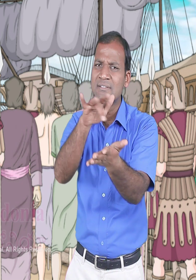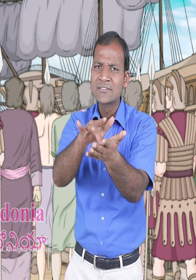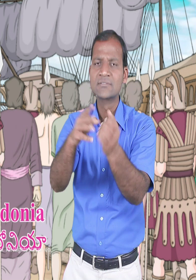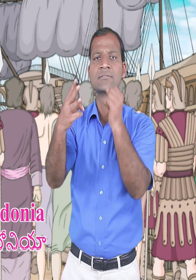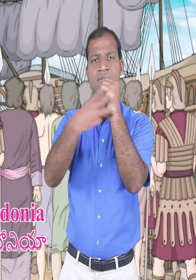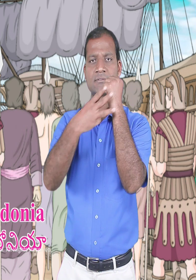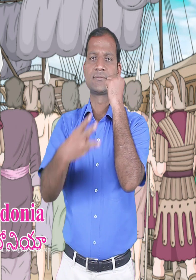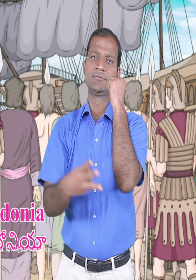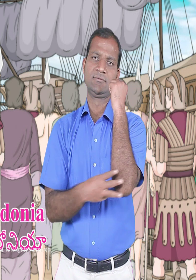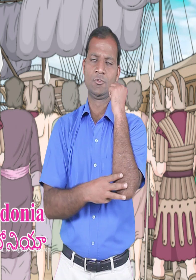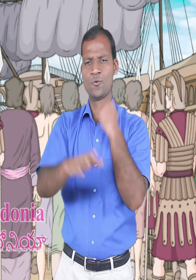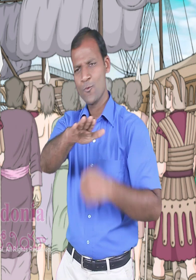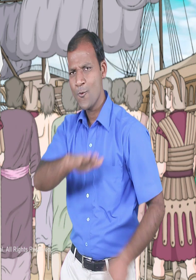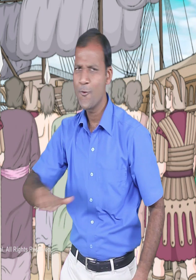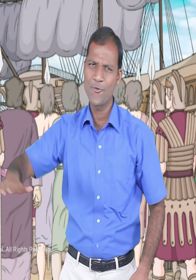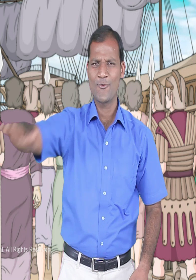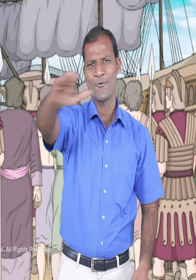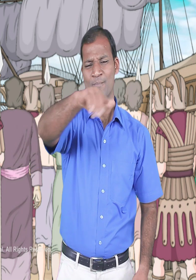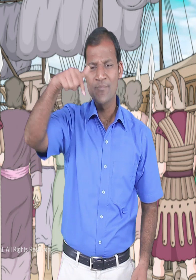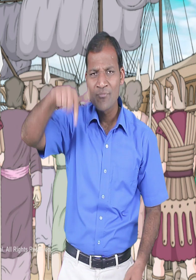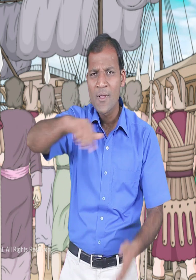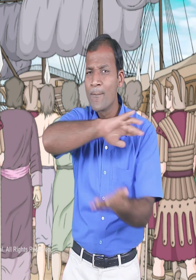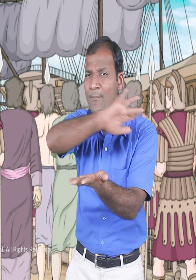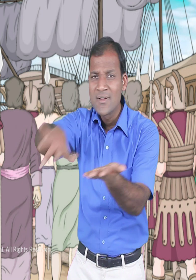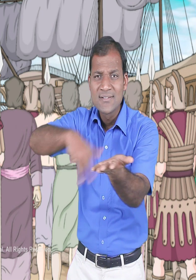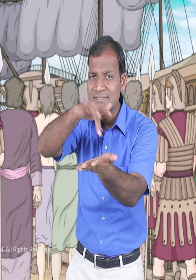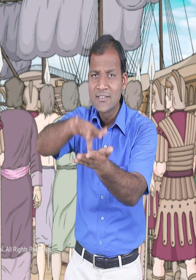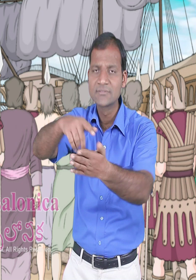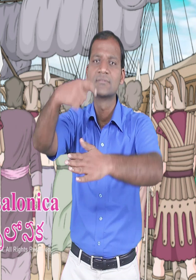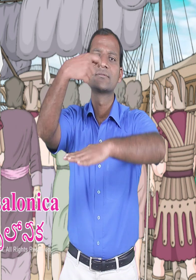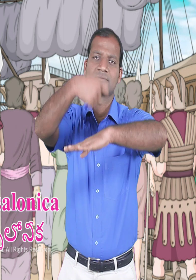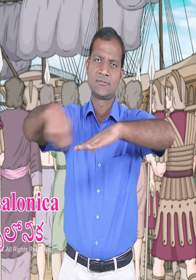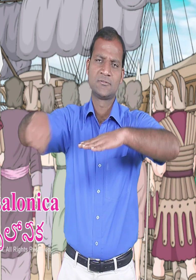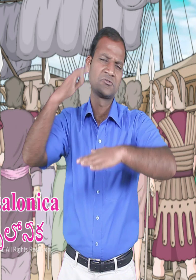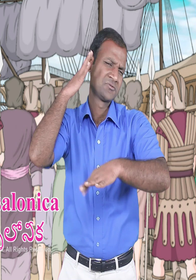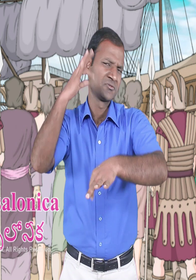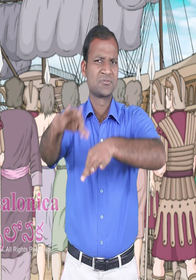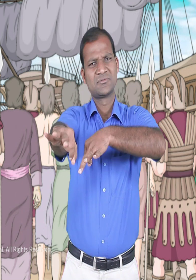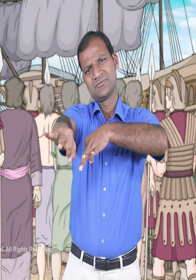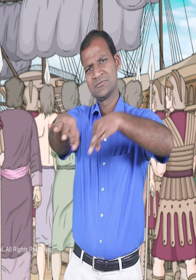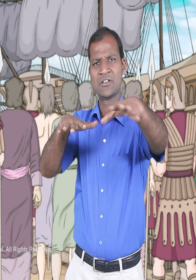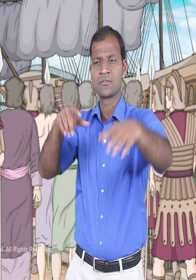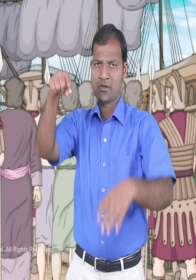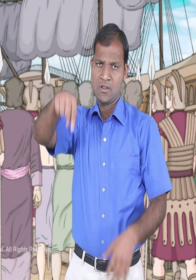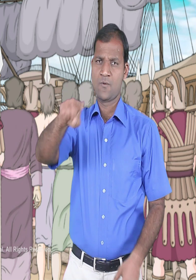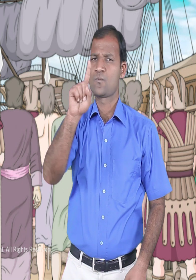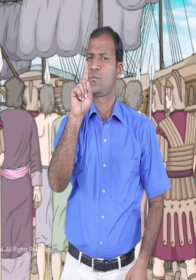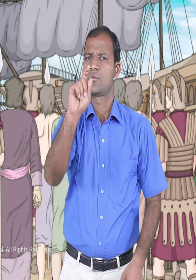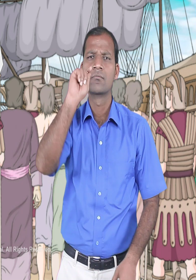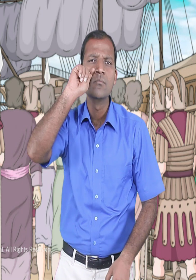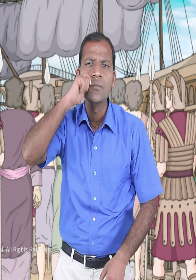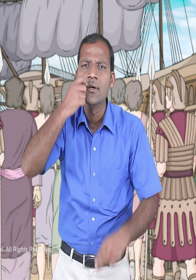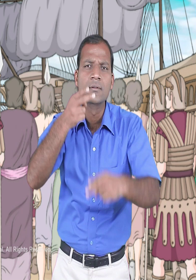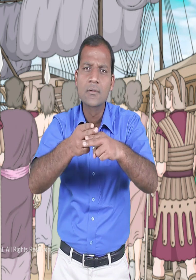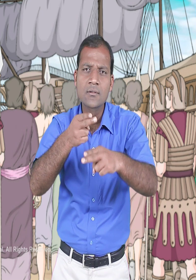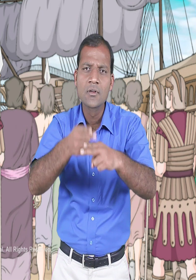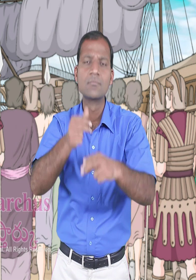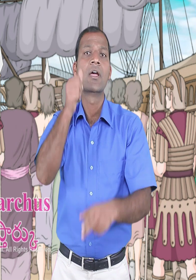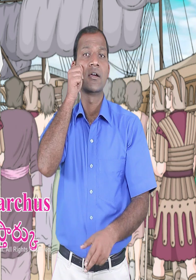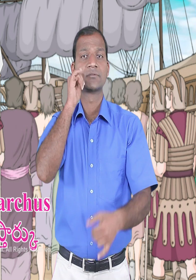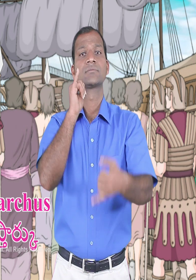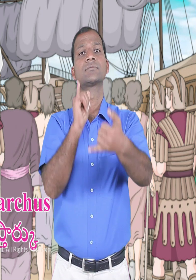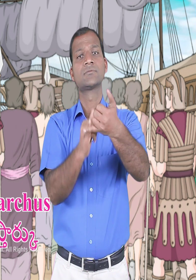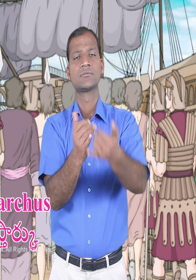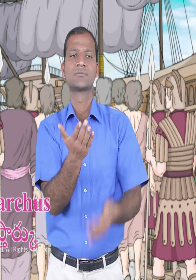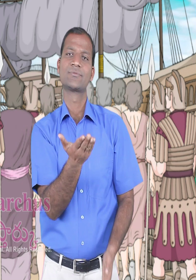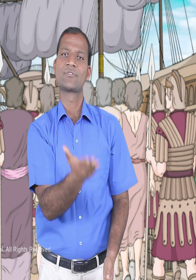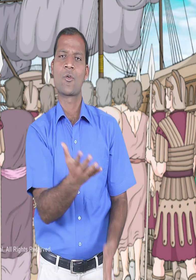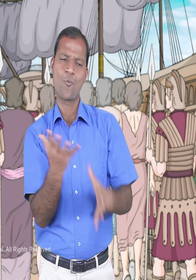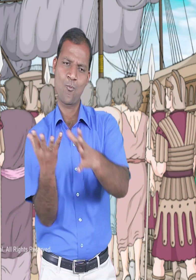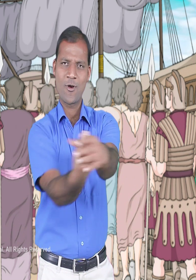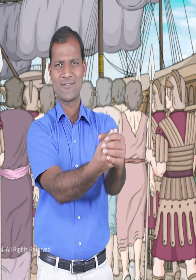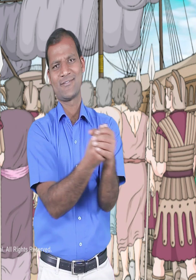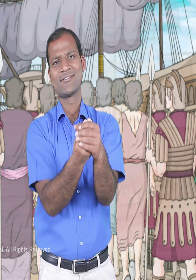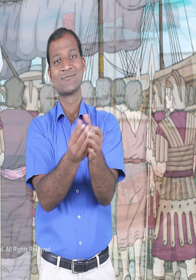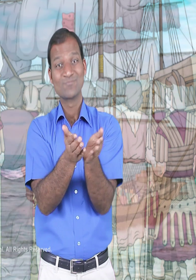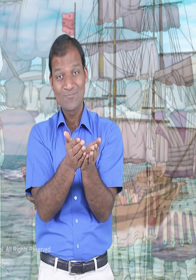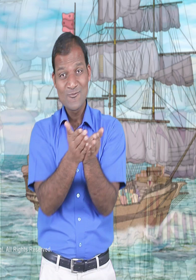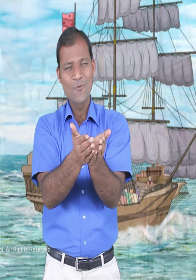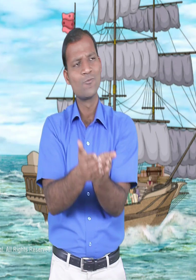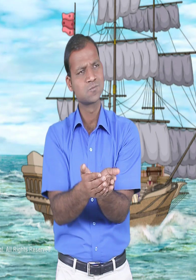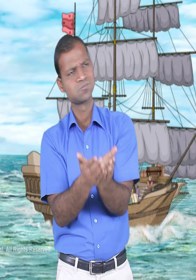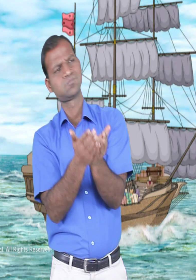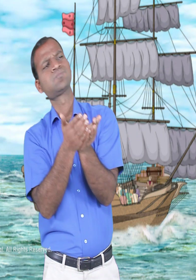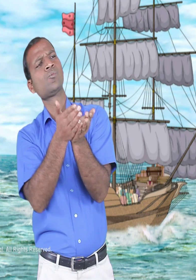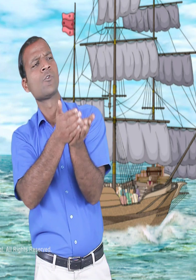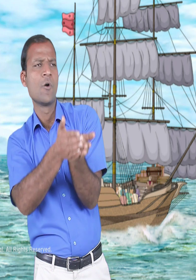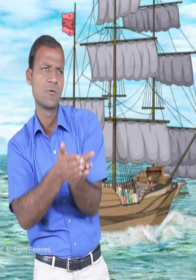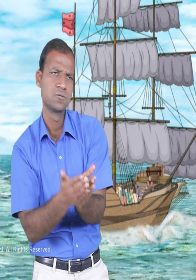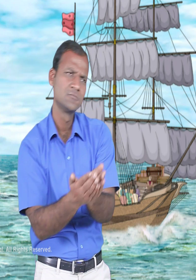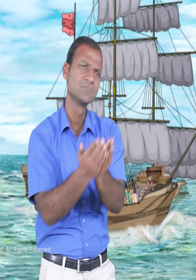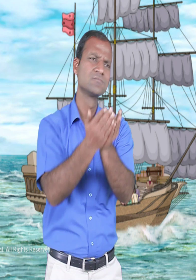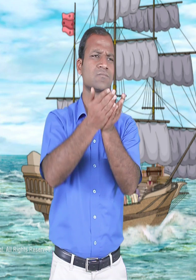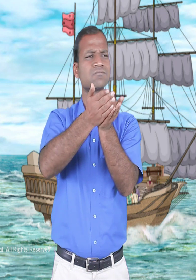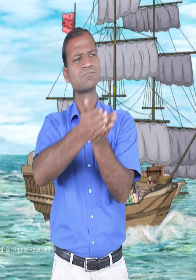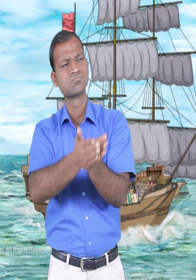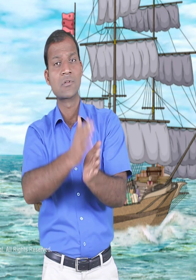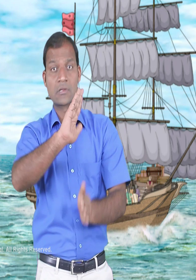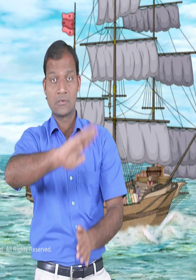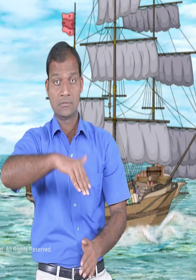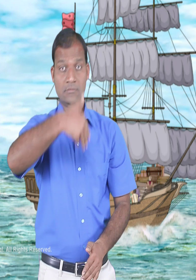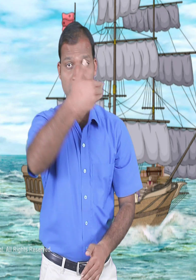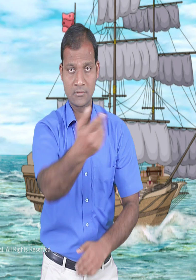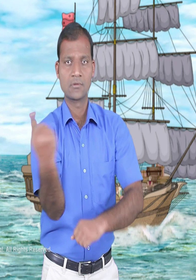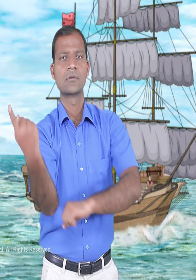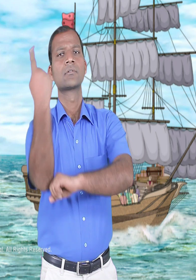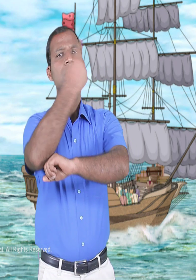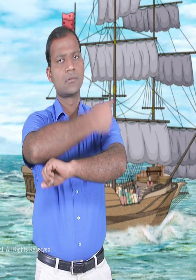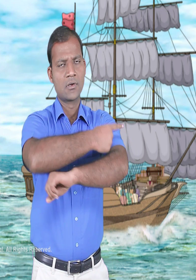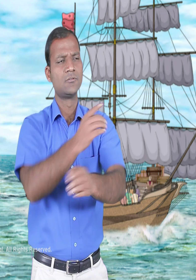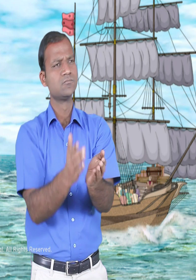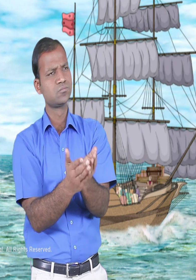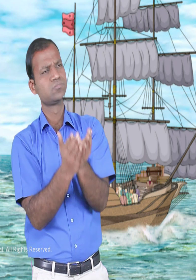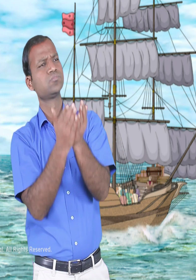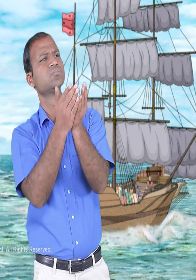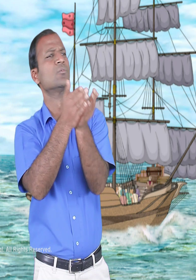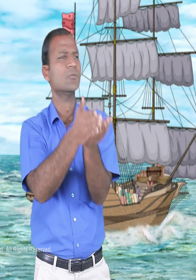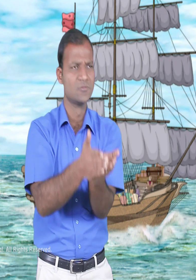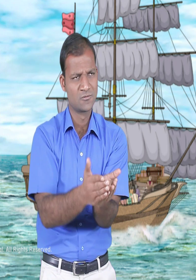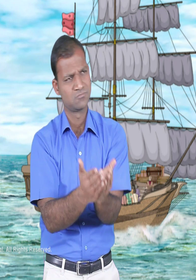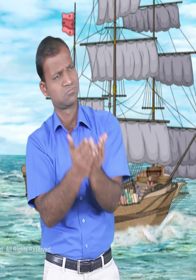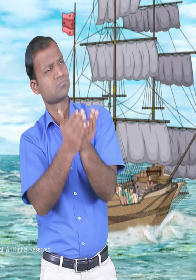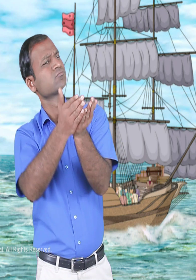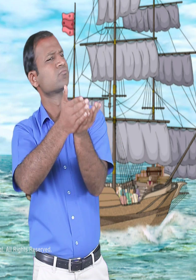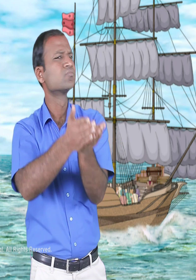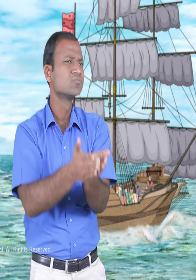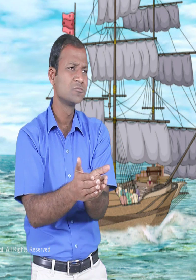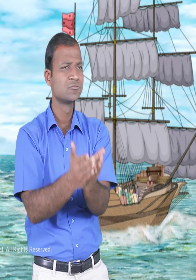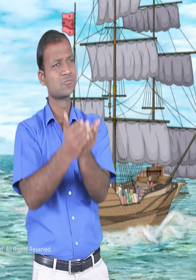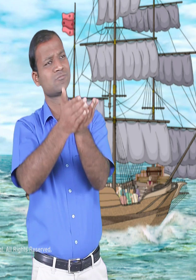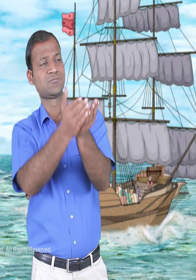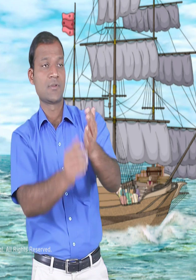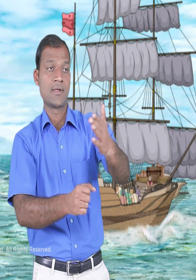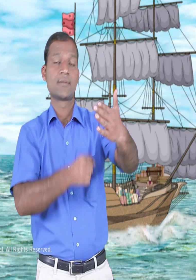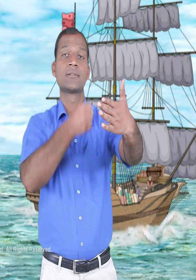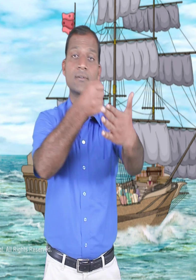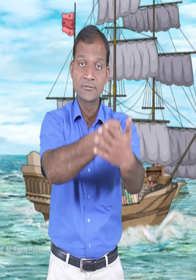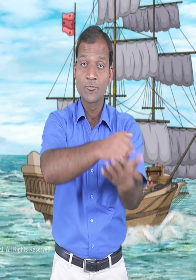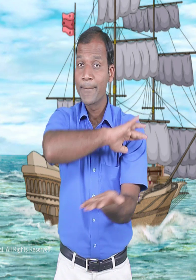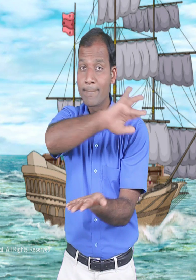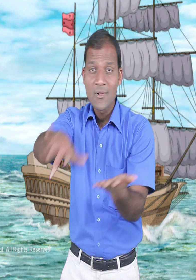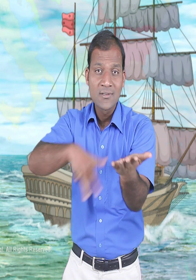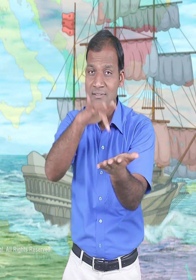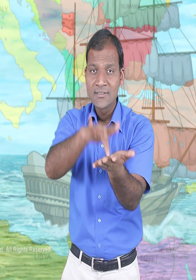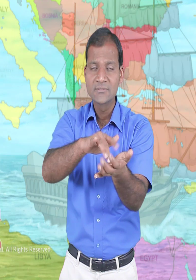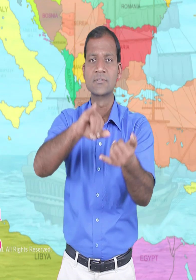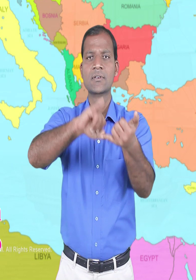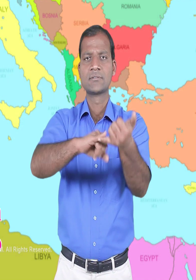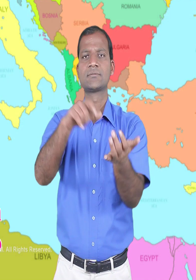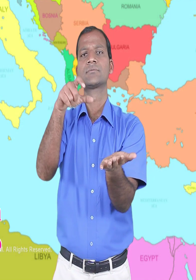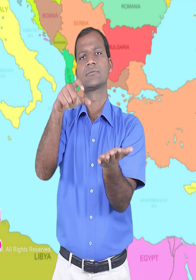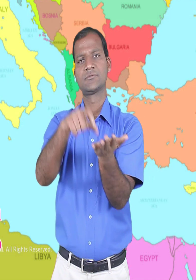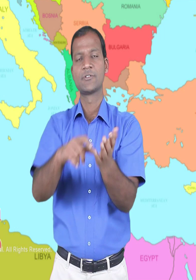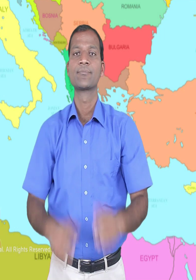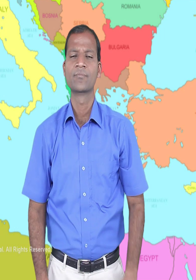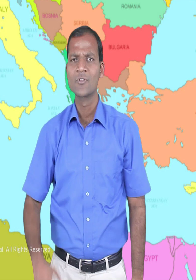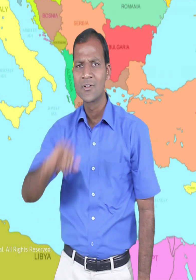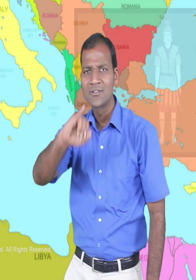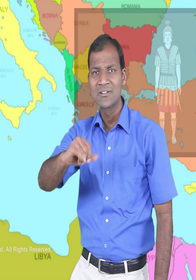Aristarchus, a Macedonian from Thessalonica, was with us.